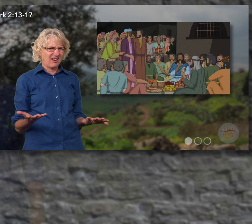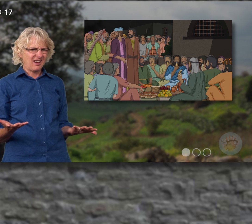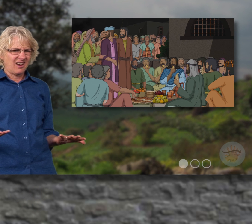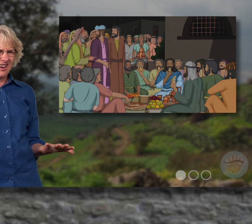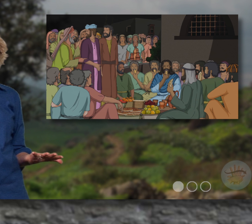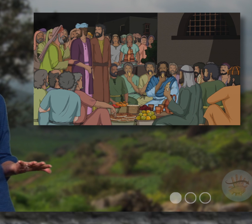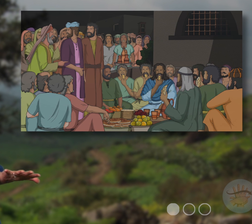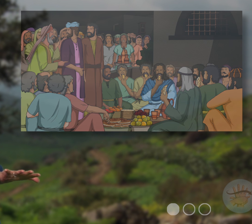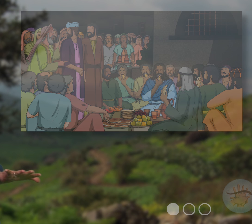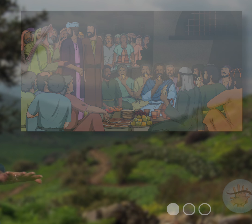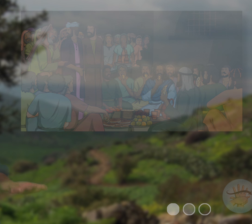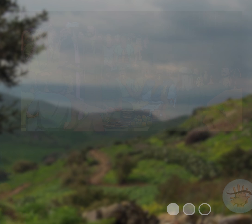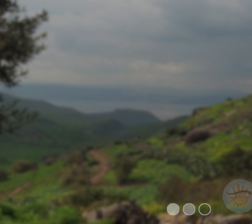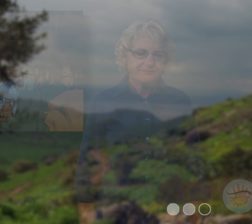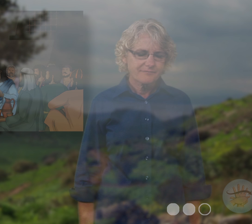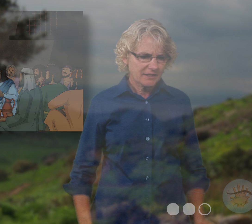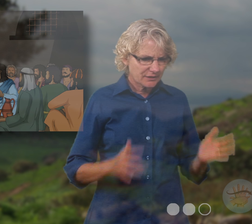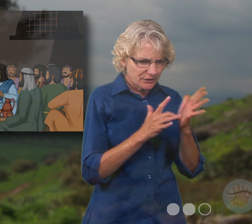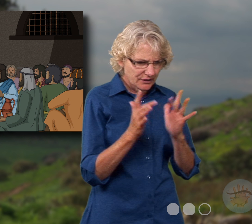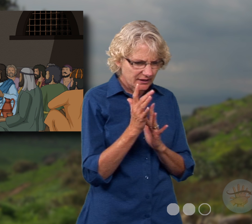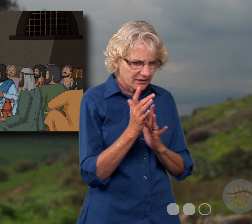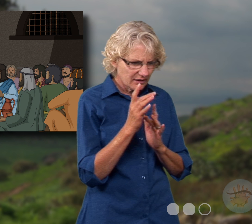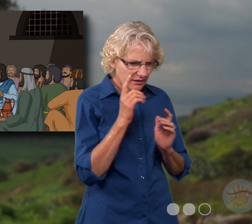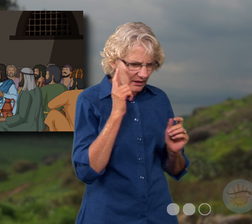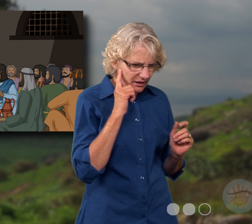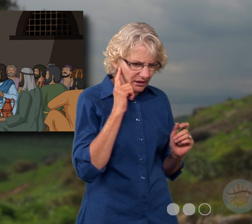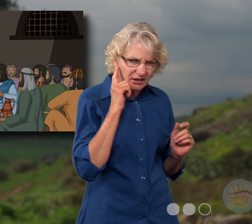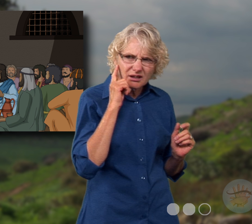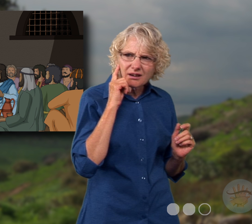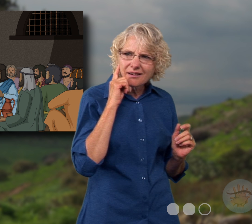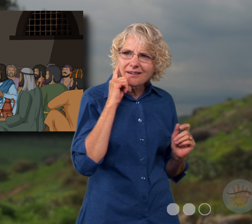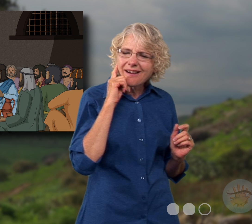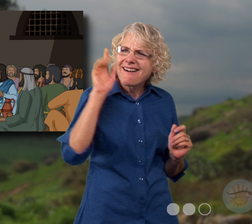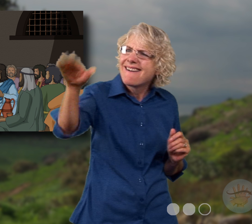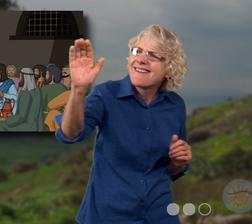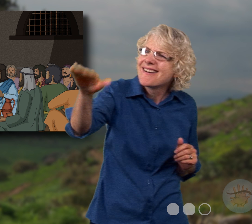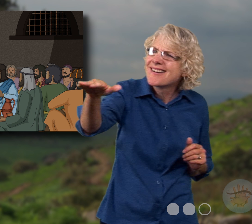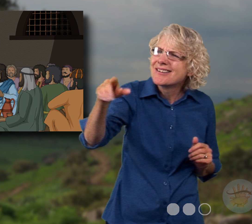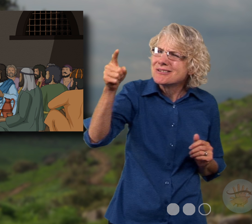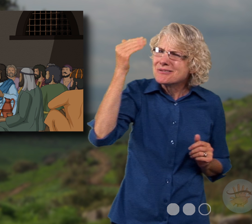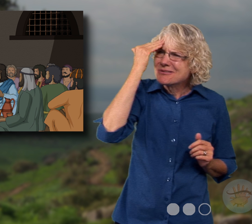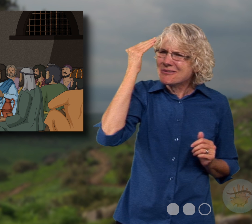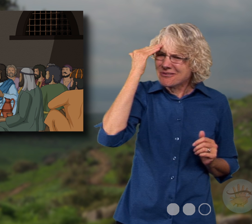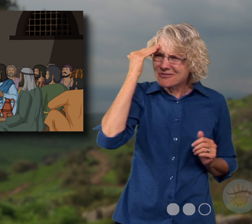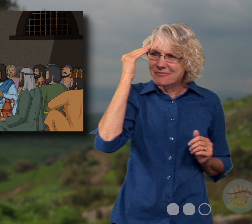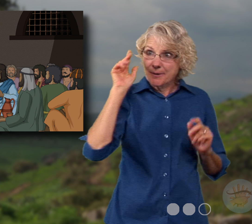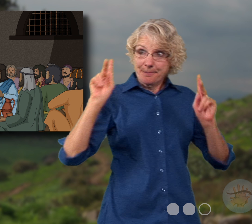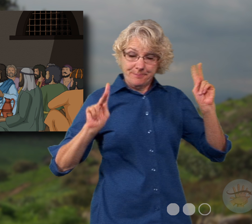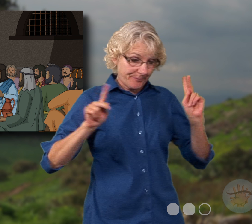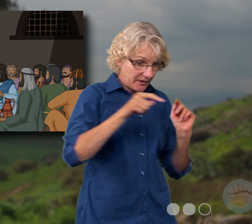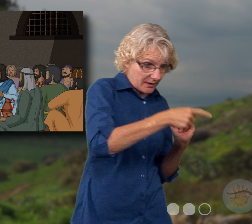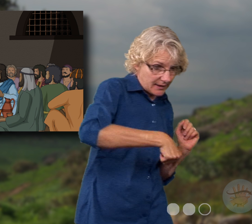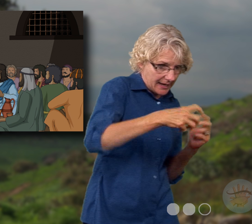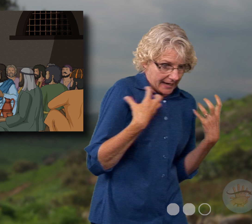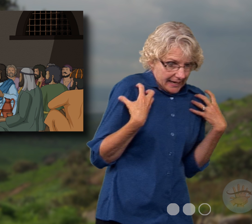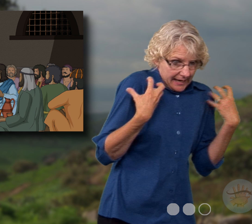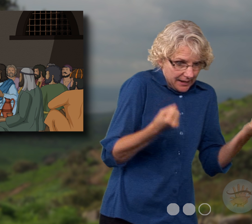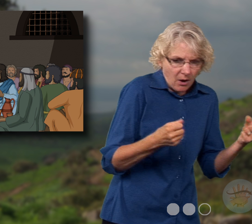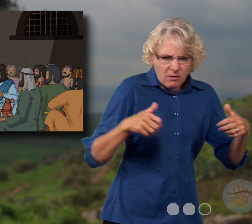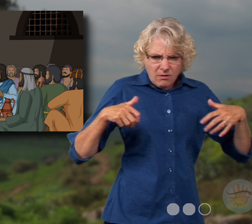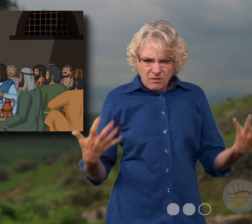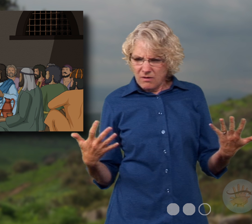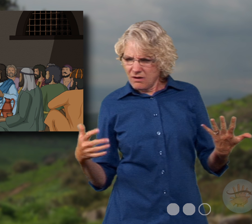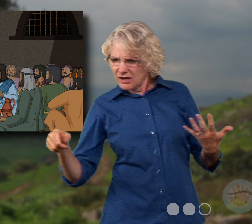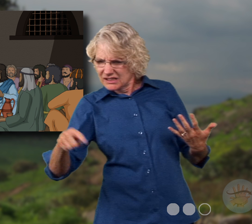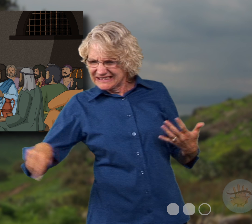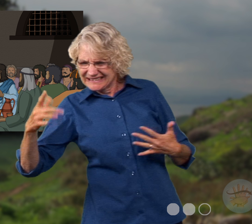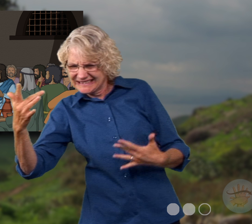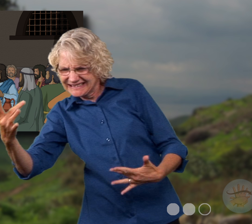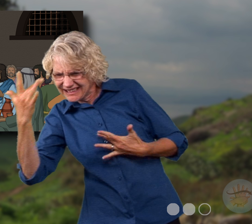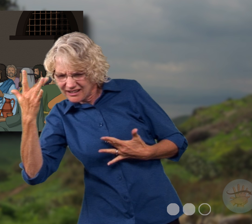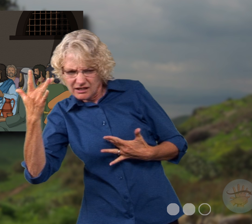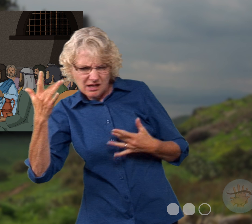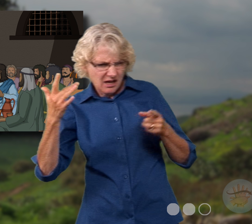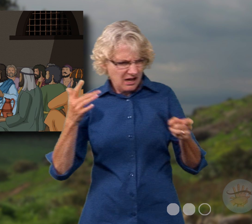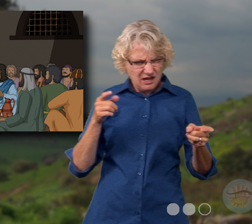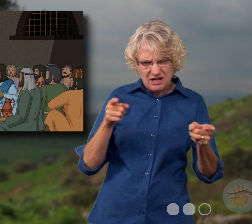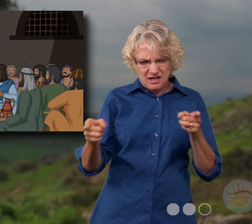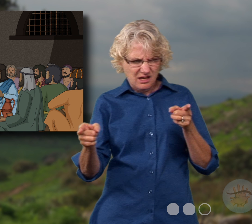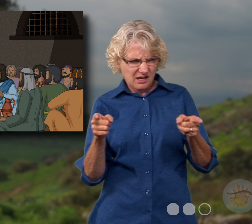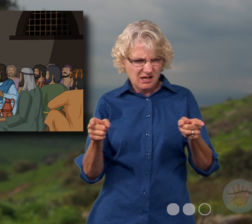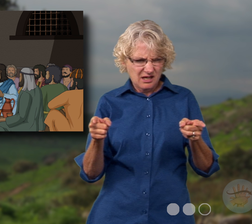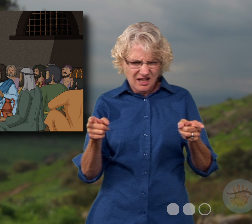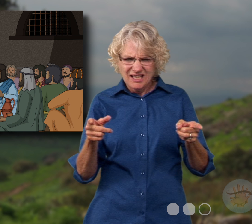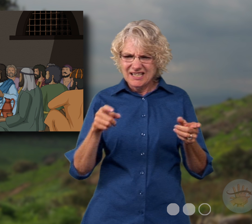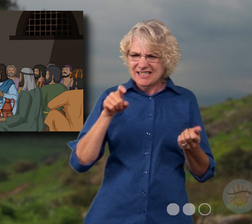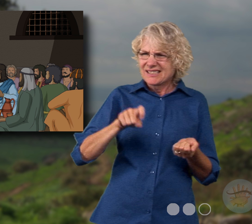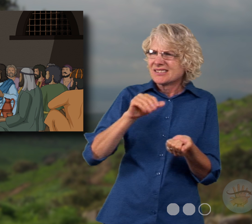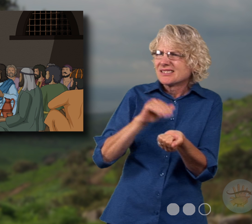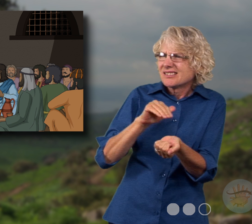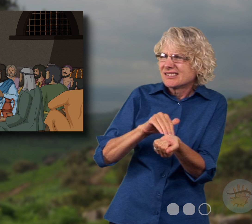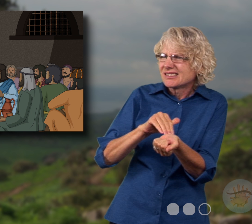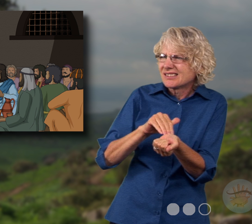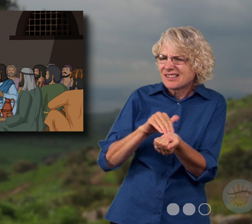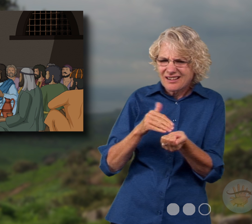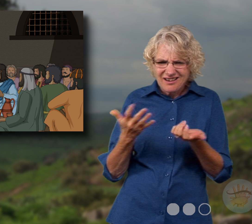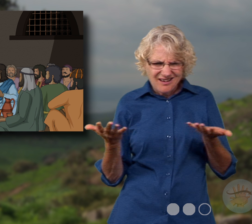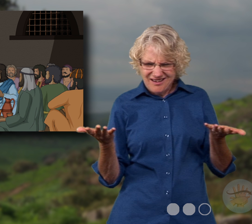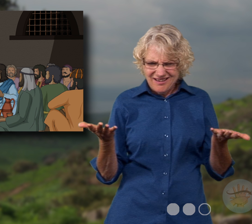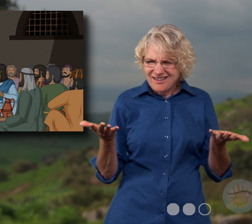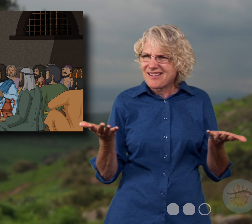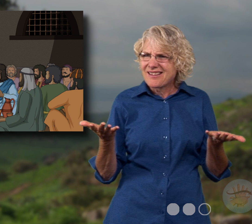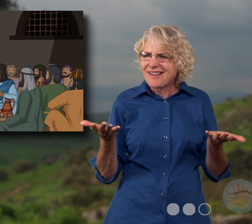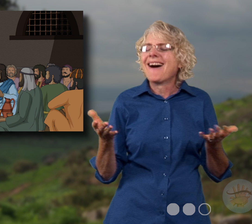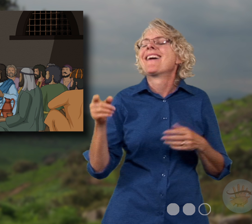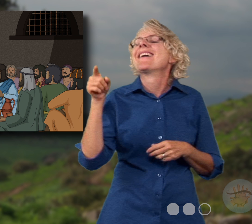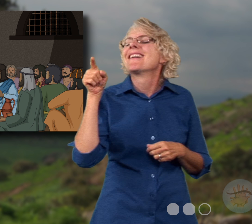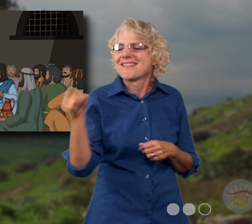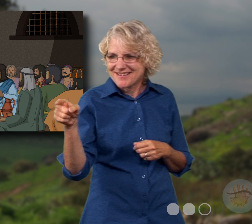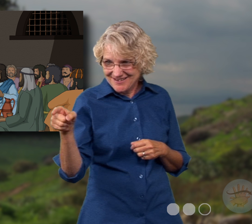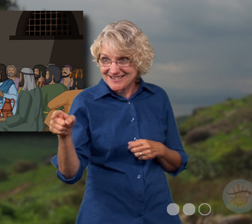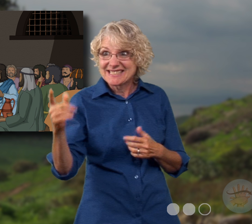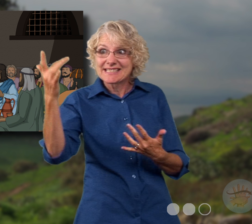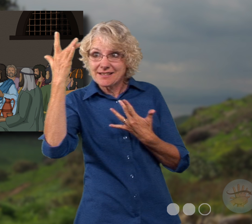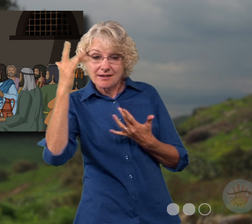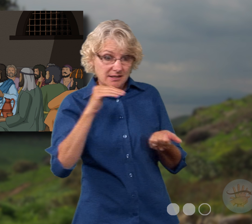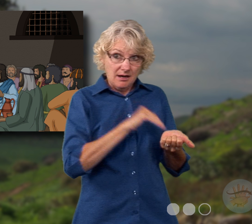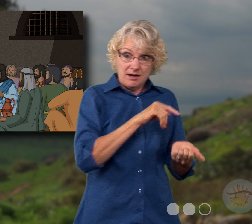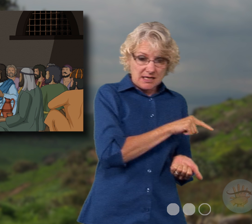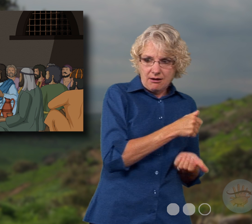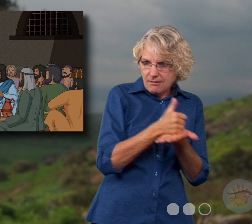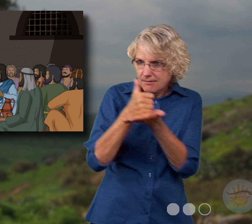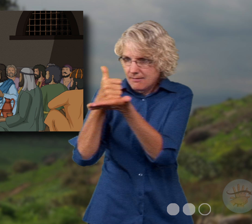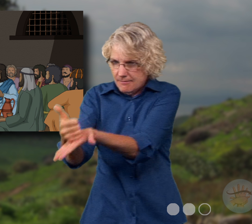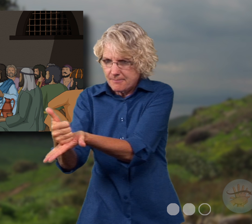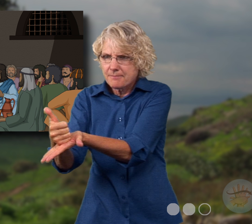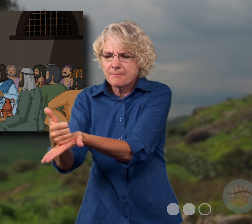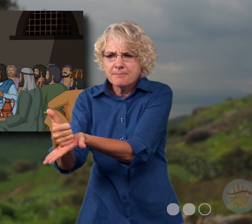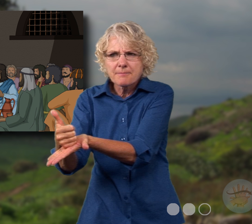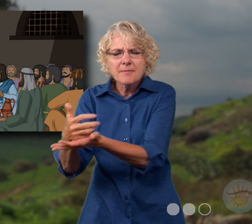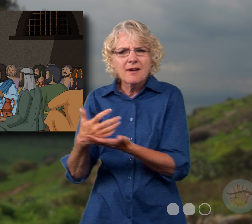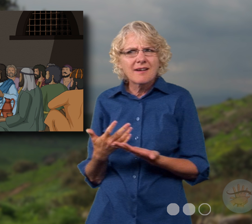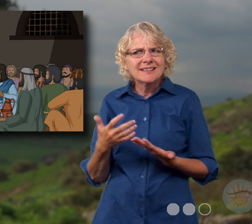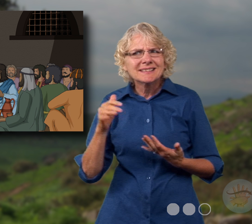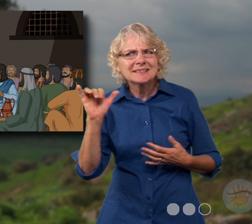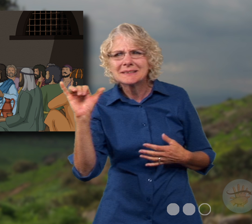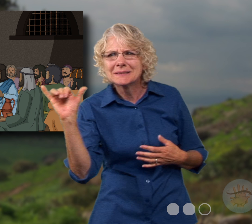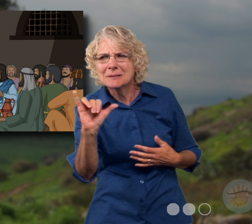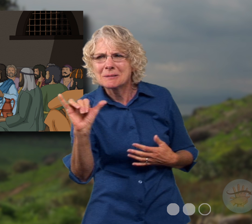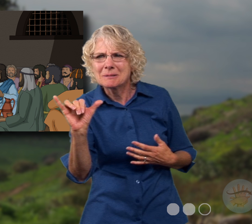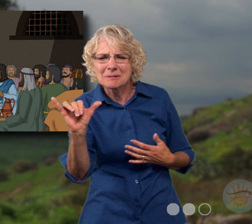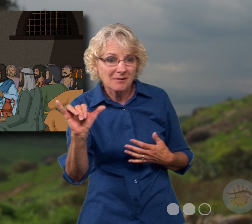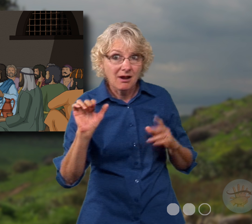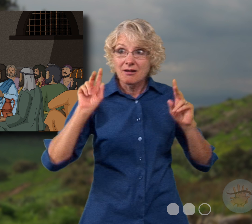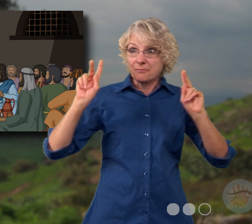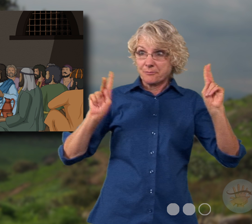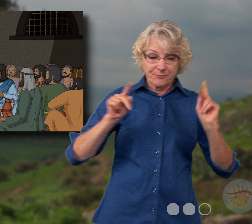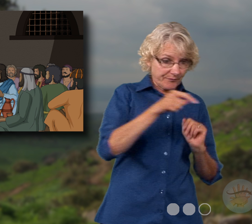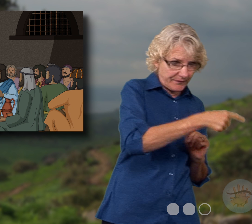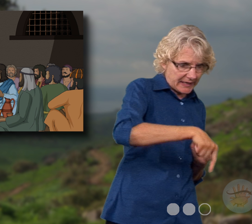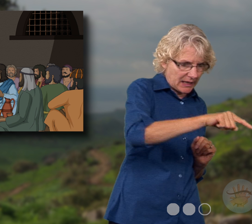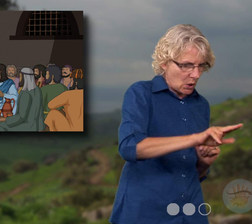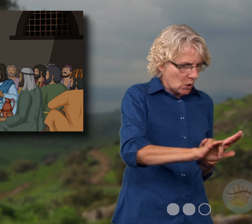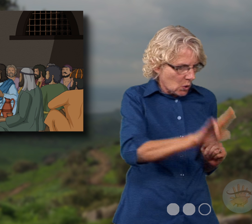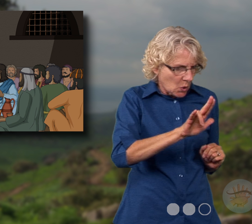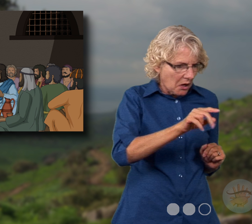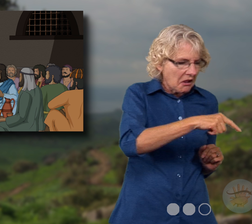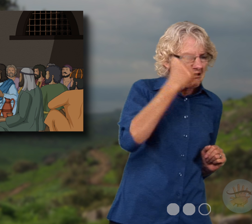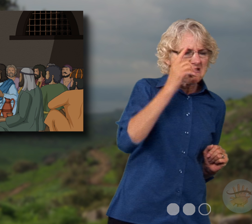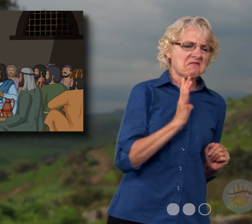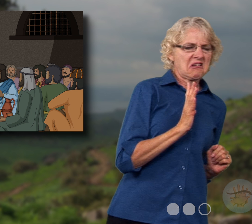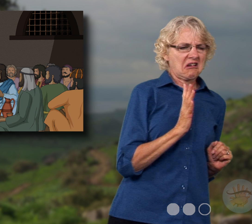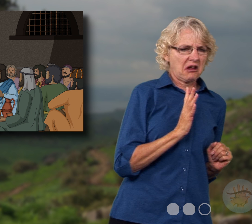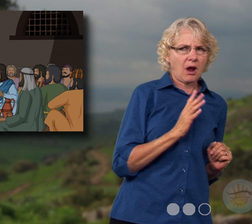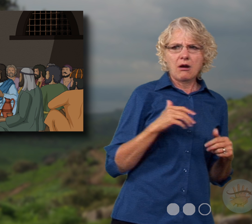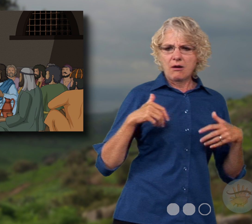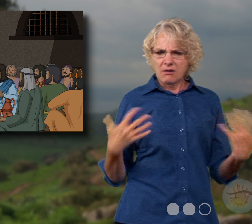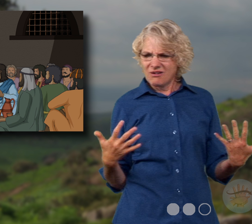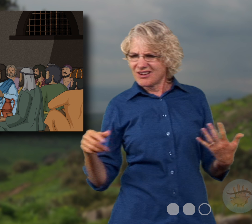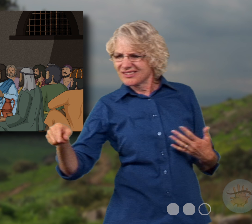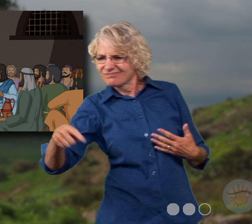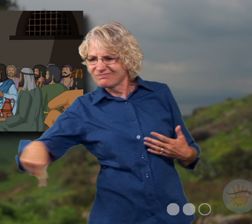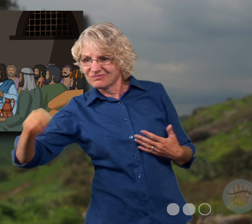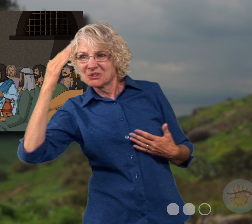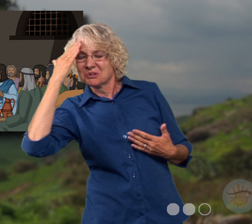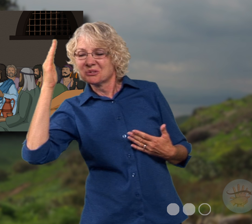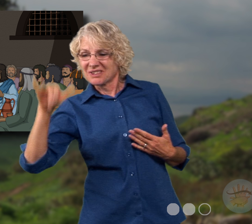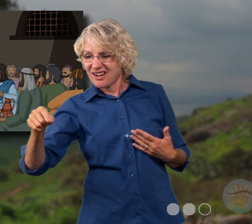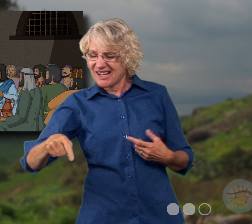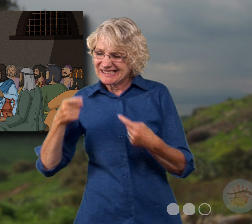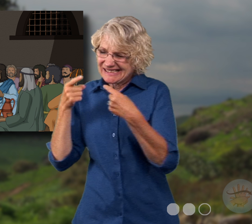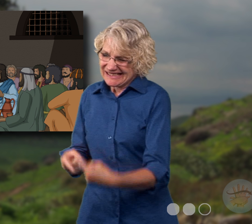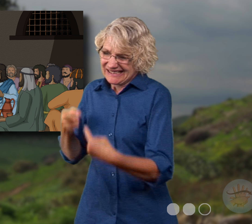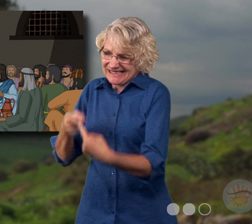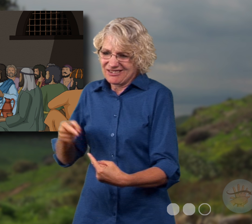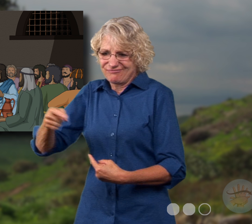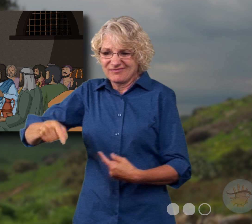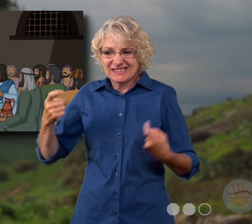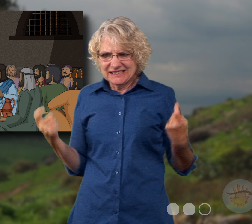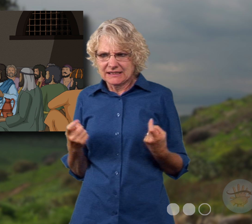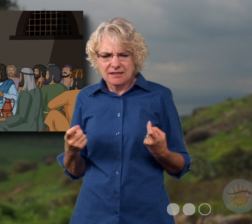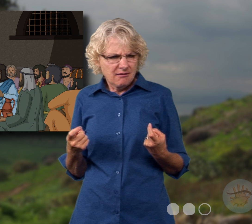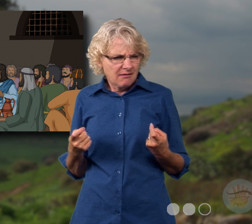On hearing this, Jesus told them, “It is not the healthy who need a doctor, but the sick.